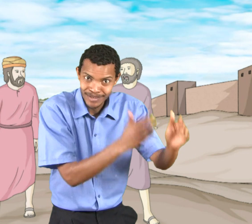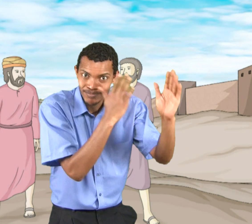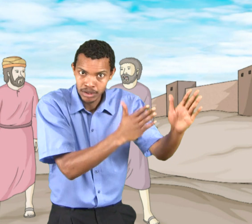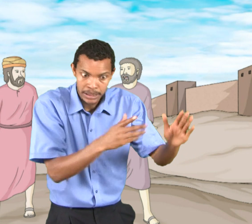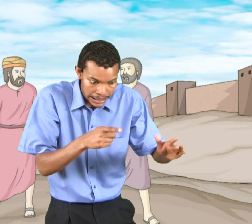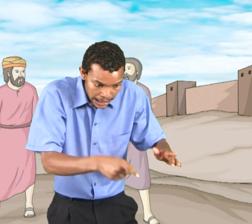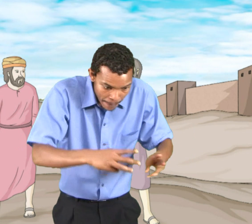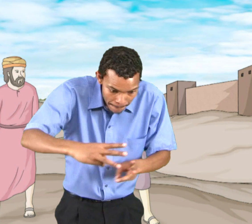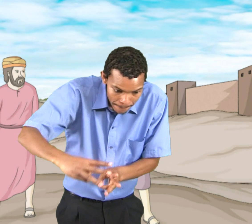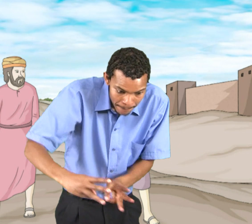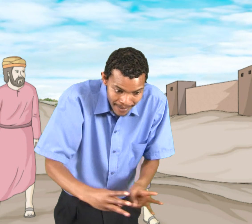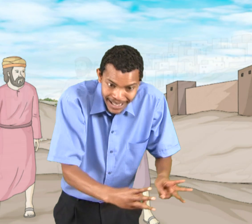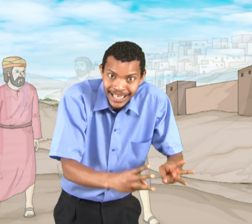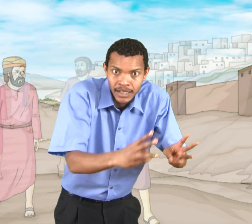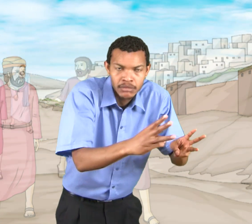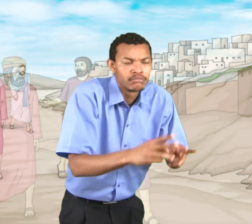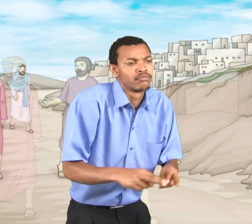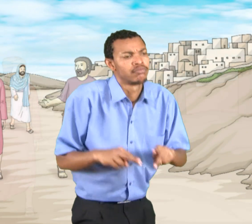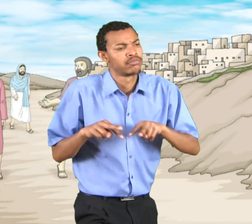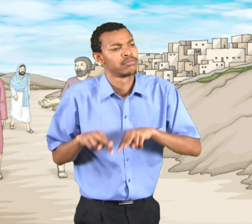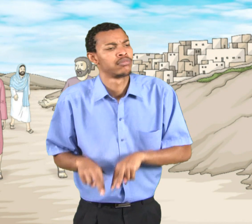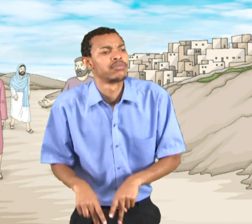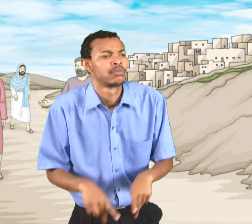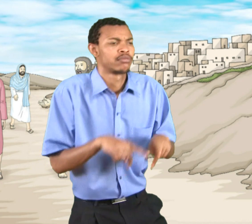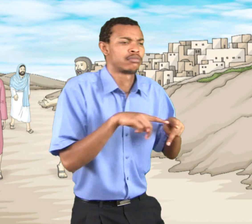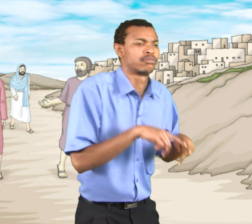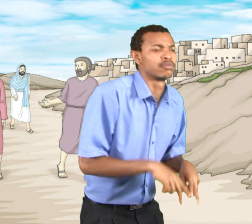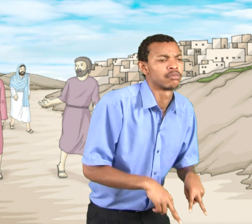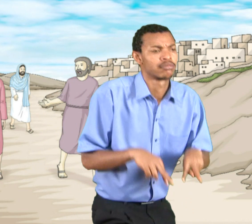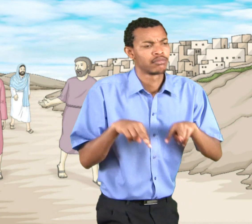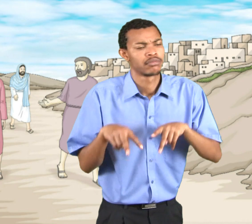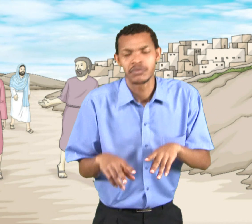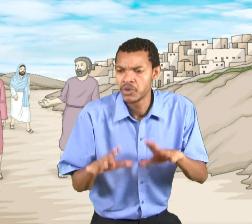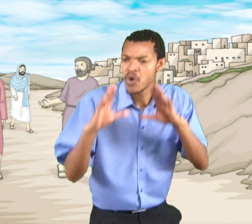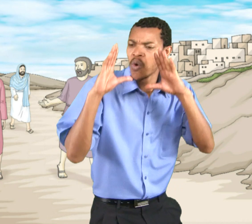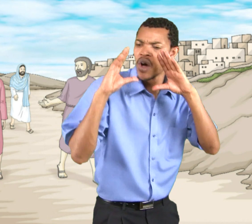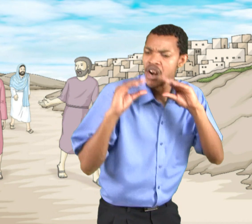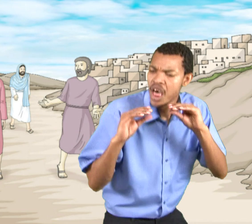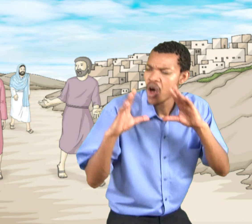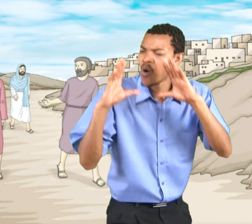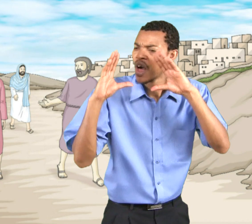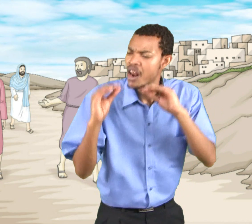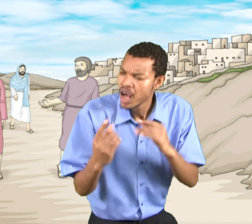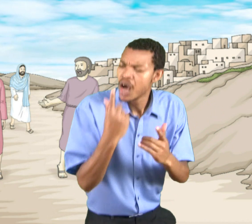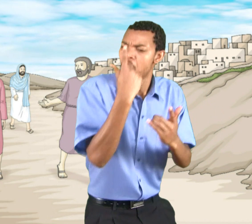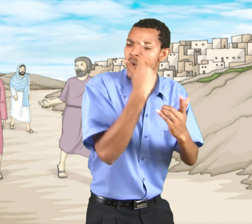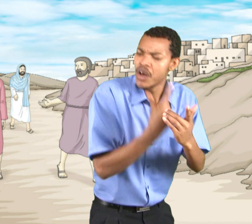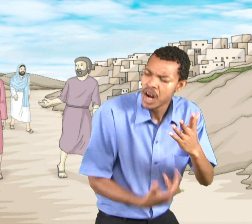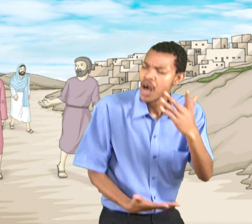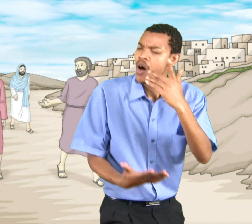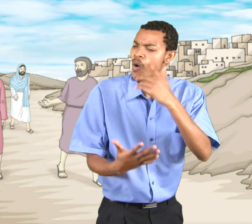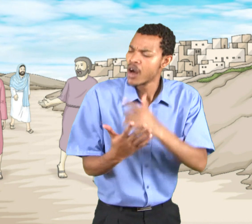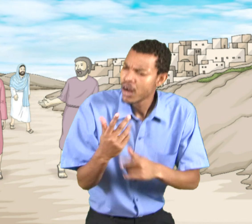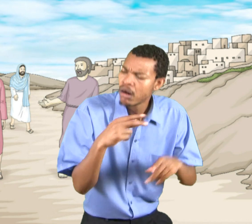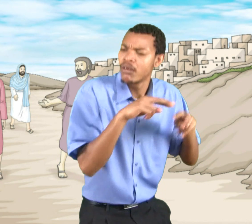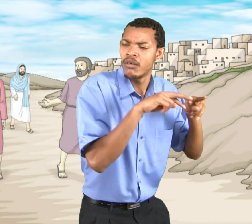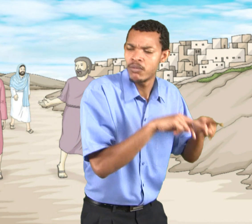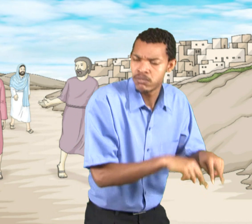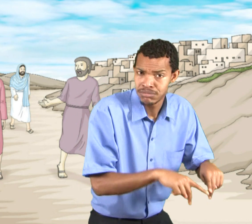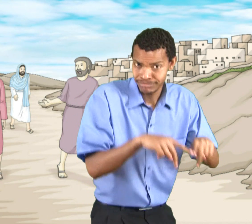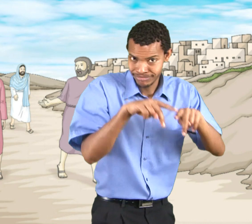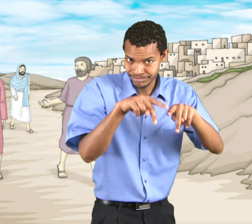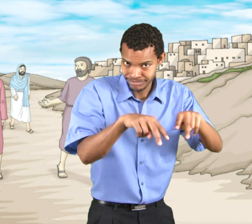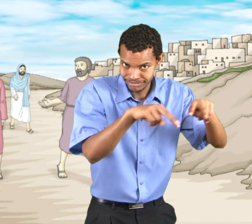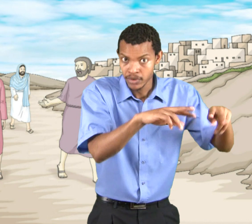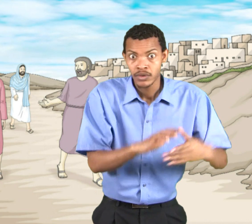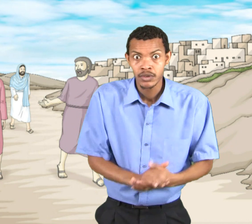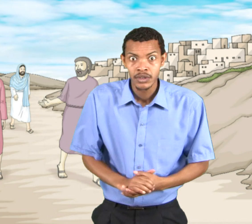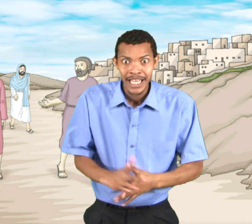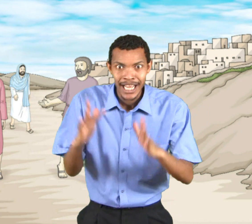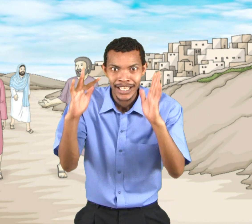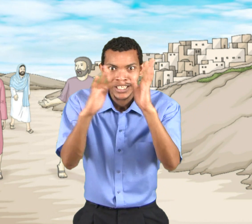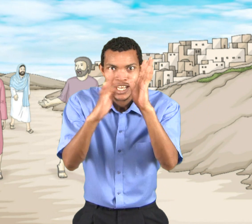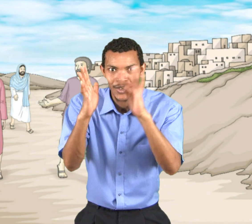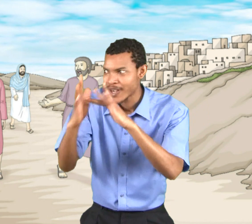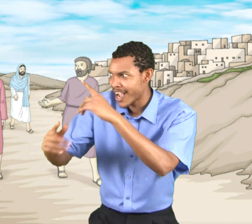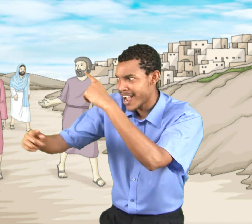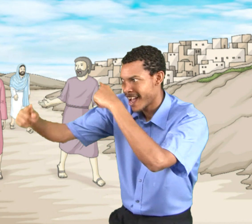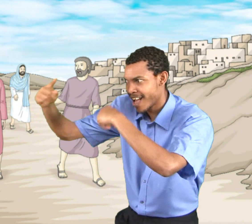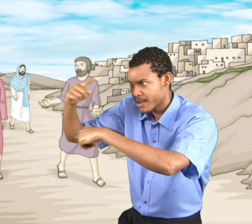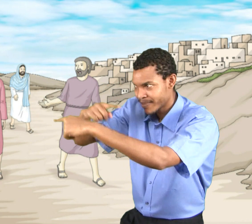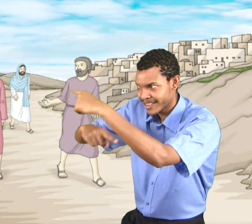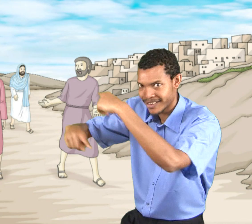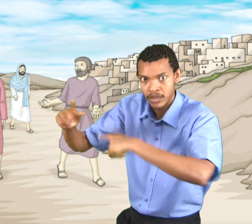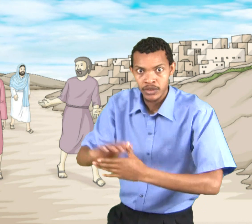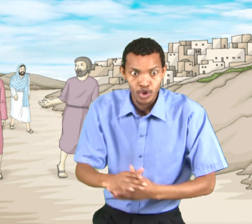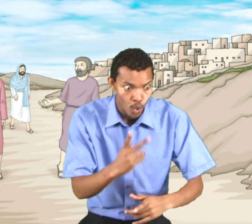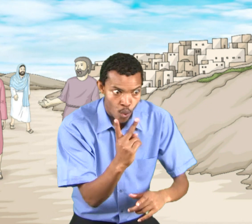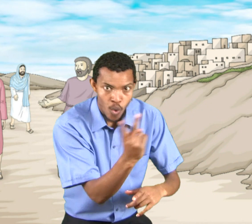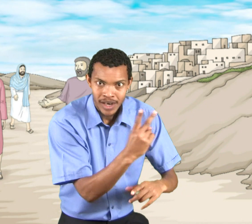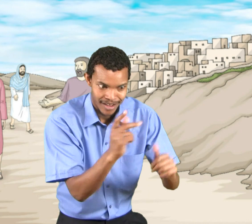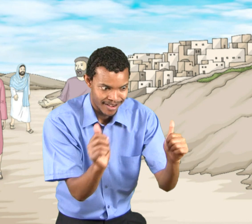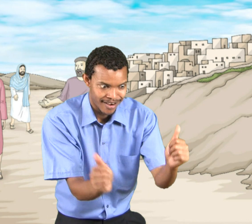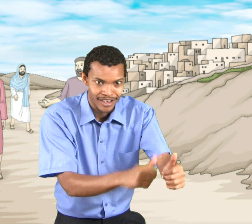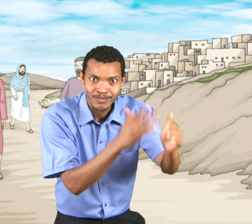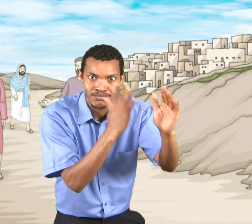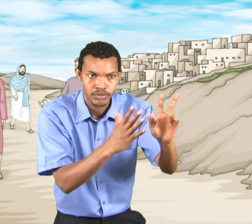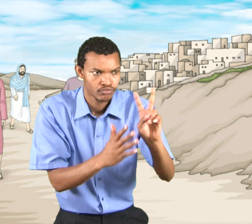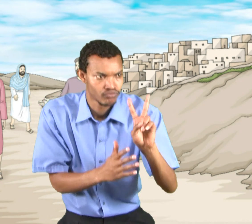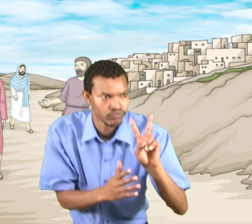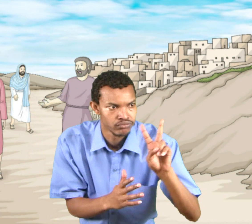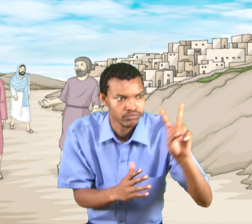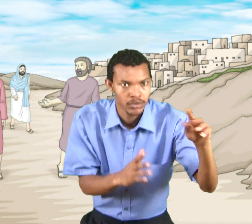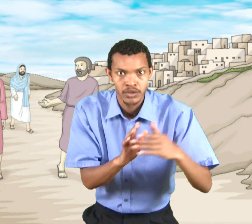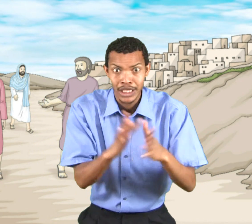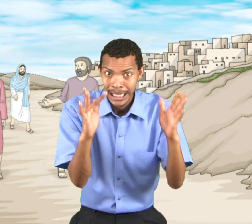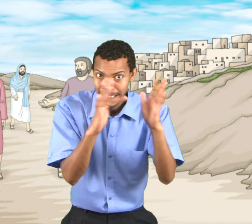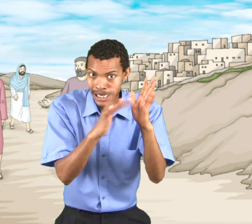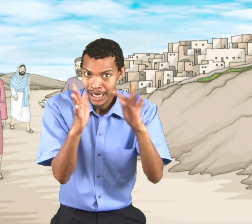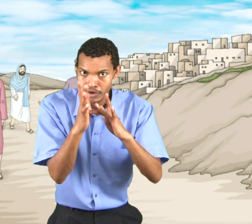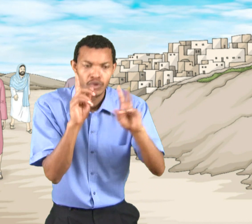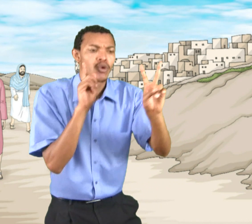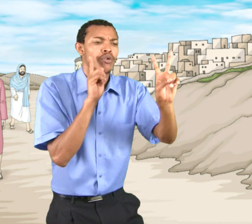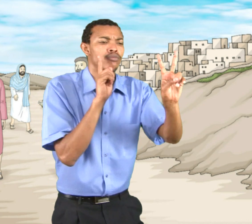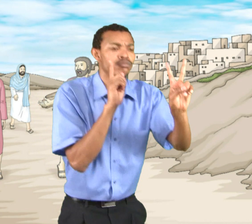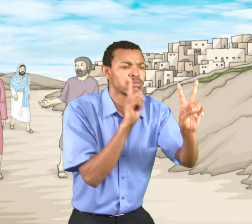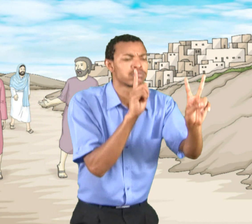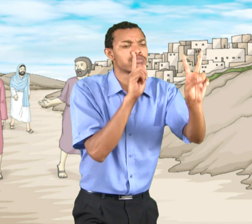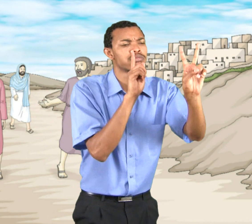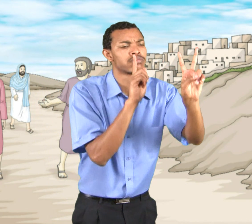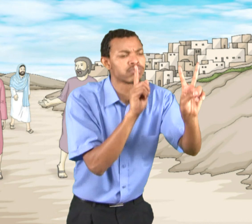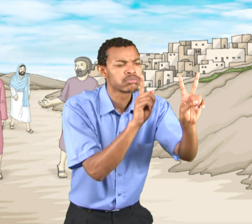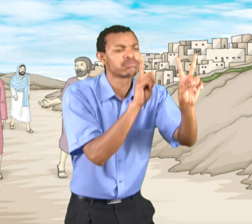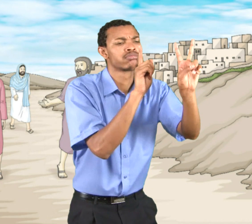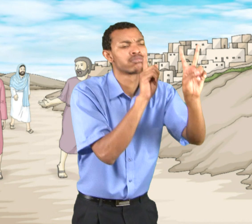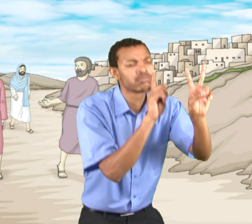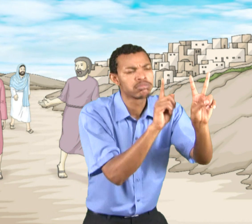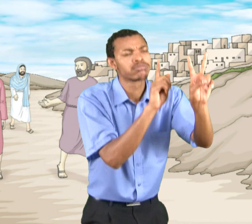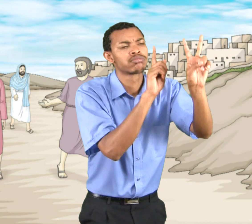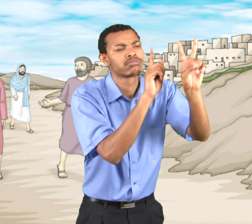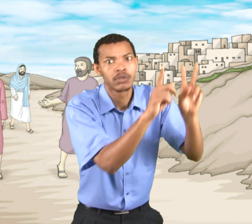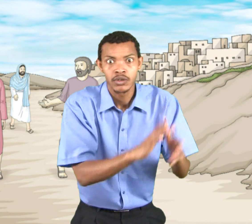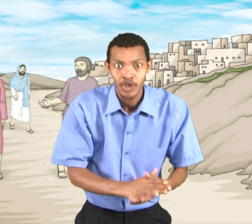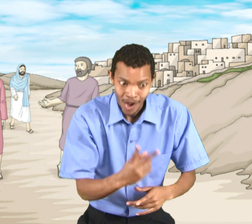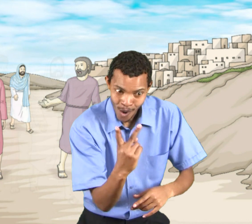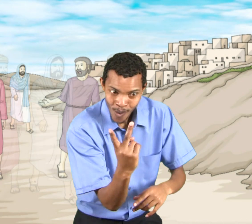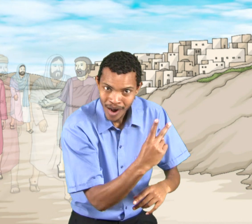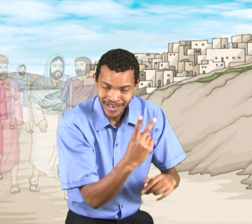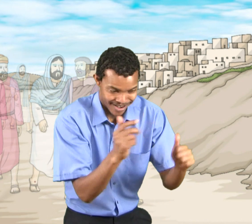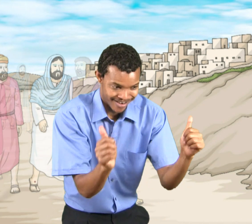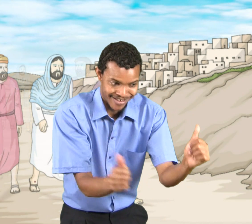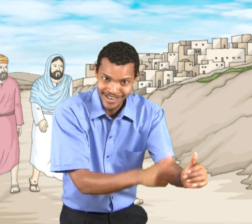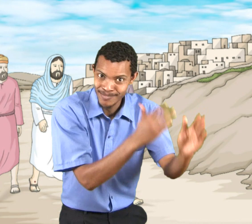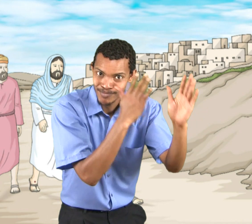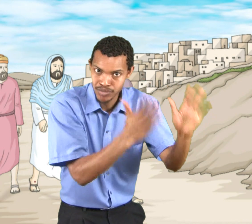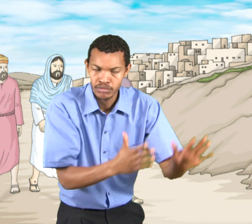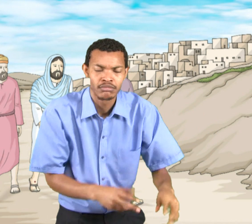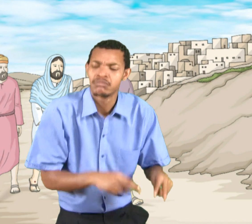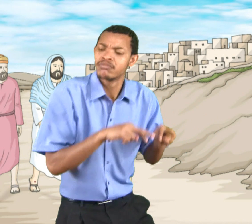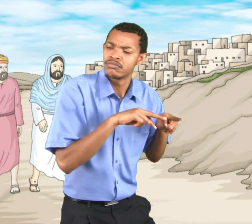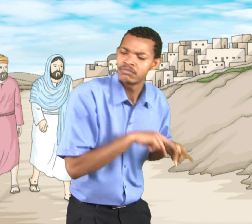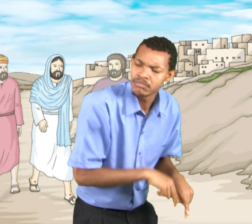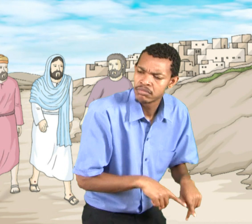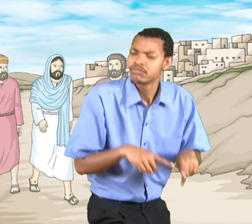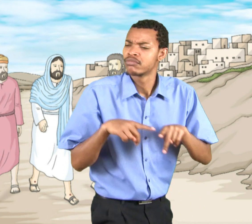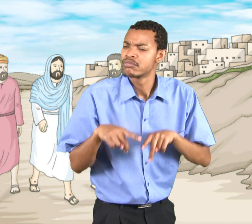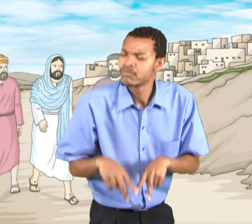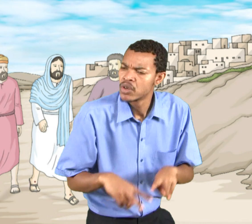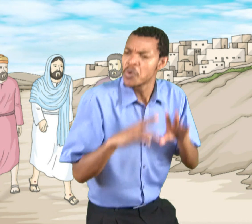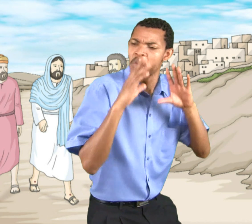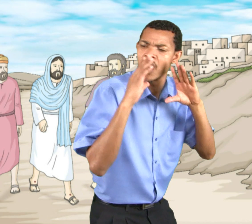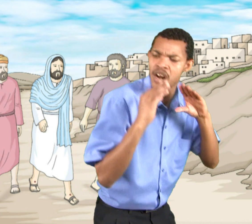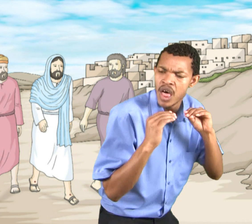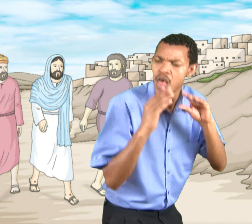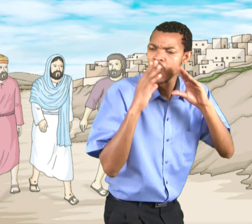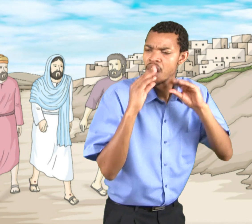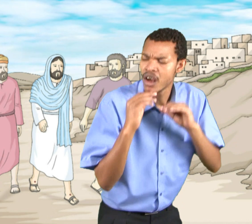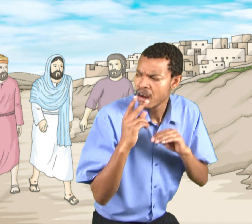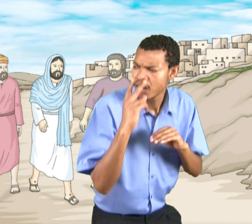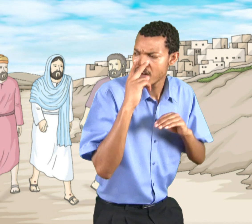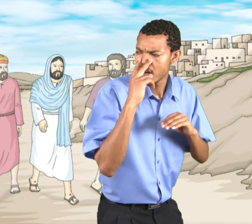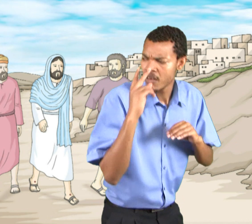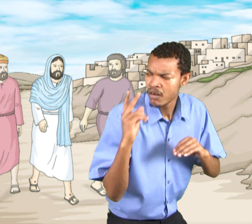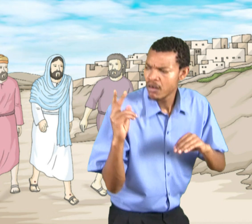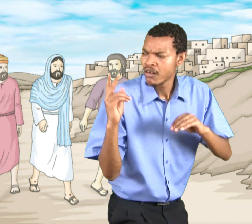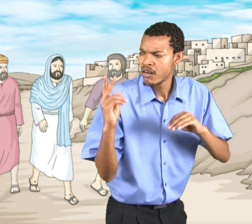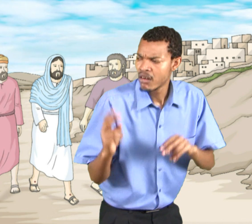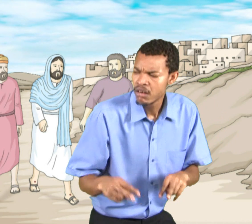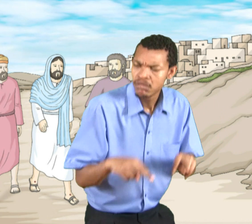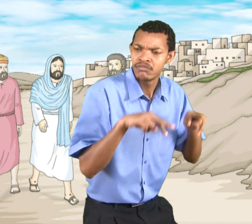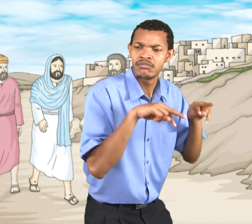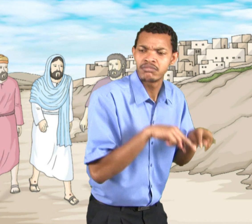And as they talked and deliberated, Jesus Himself came up and walked along with them.